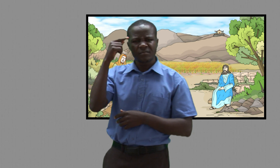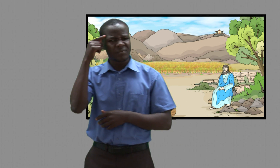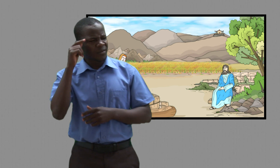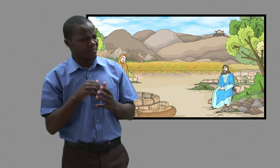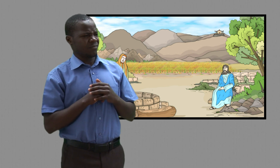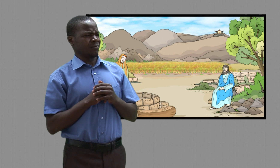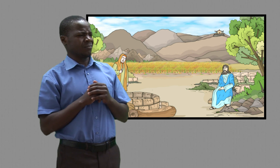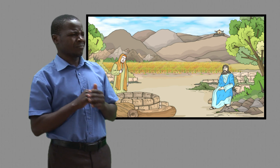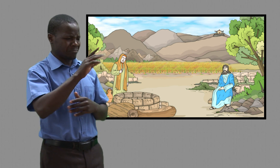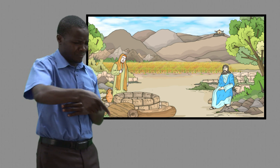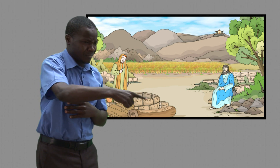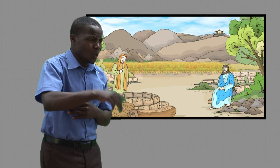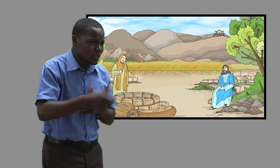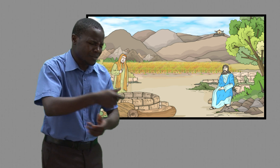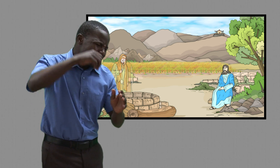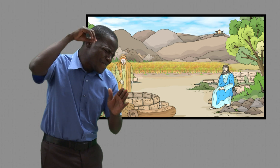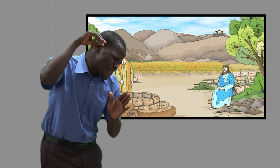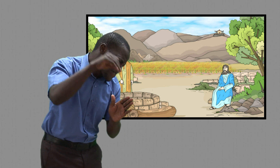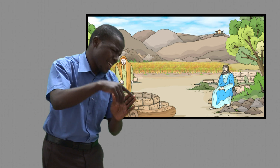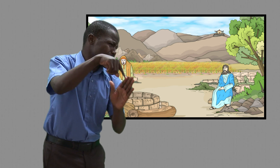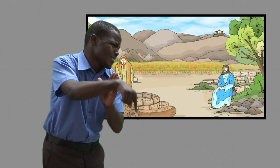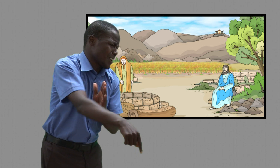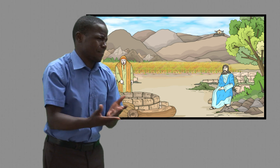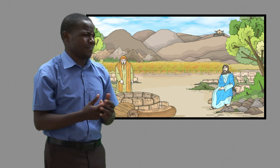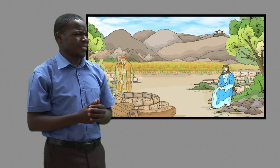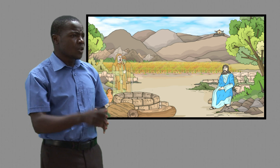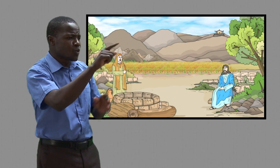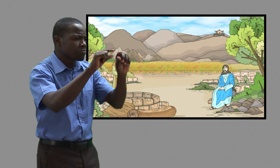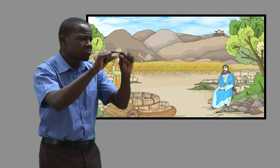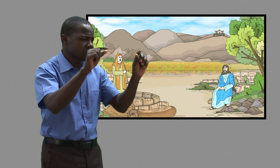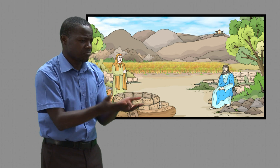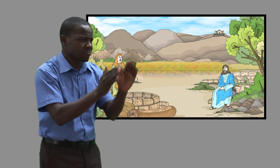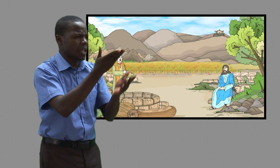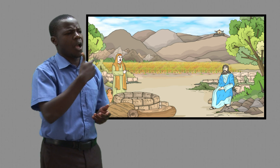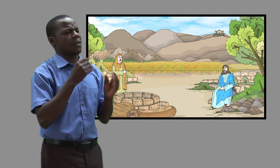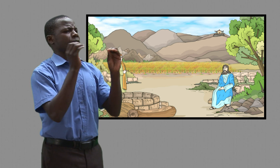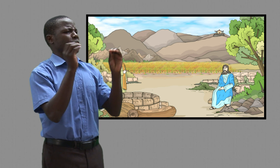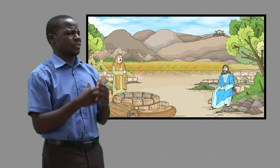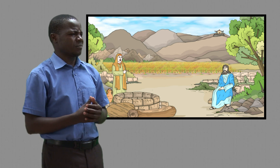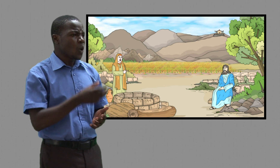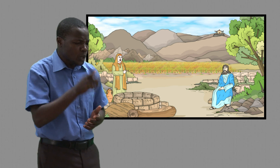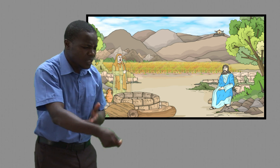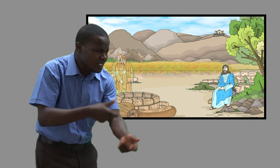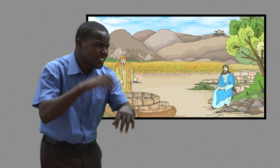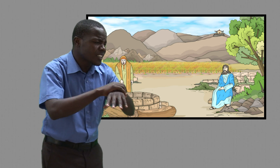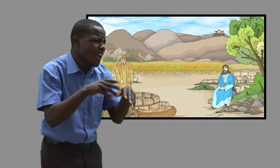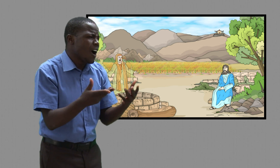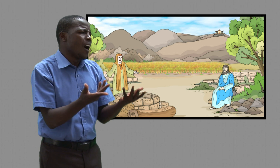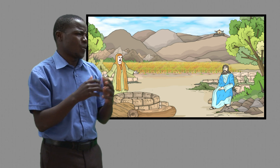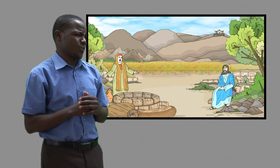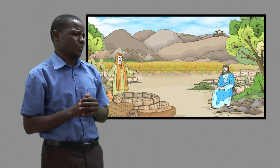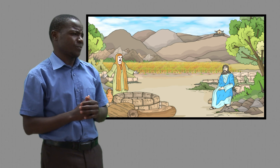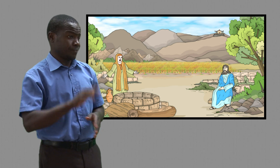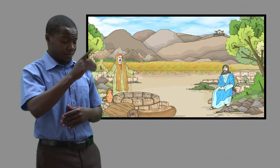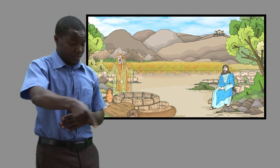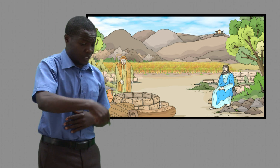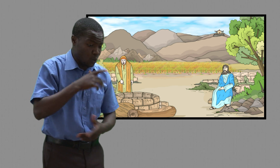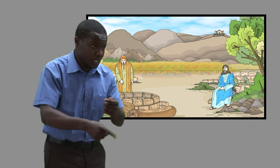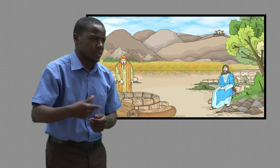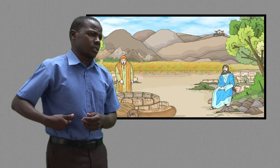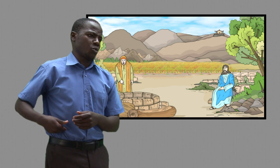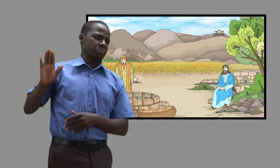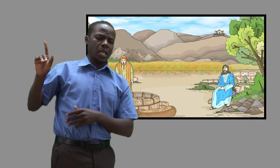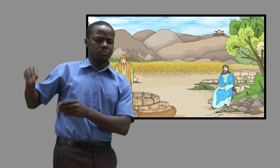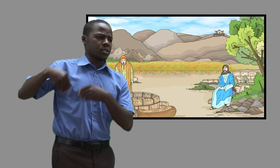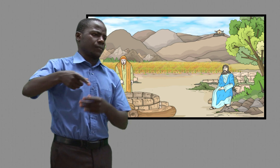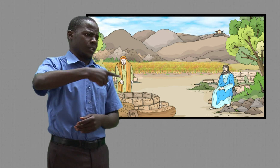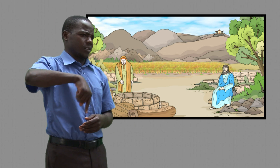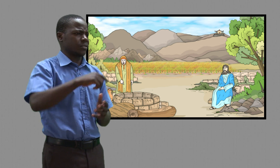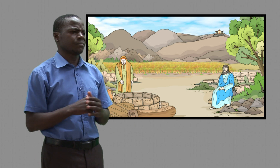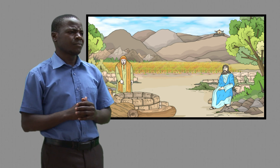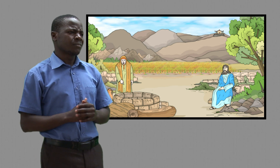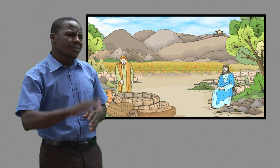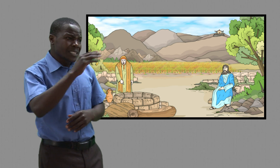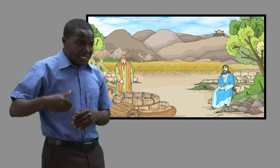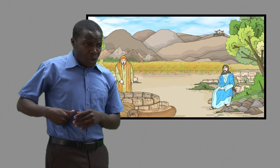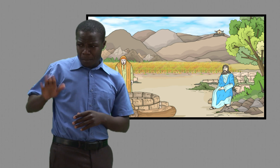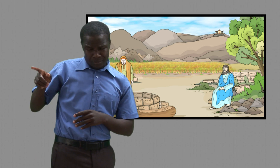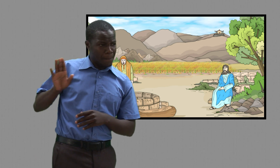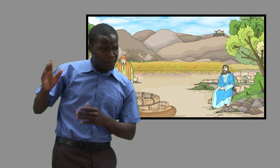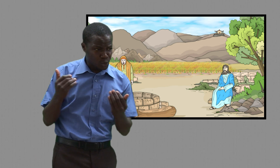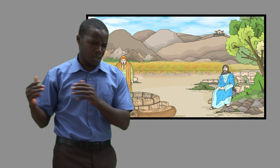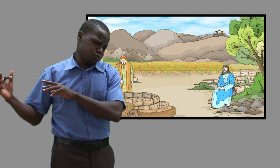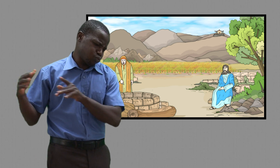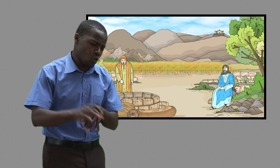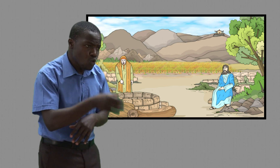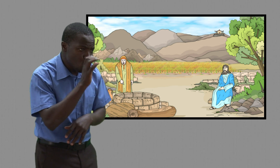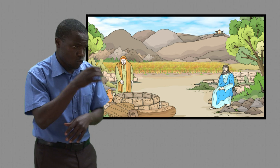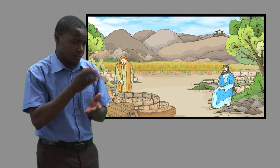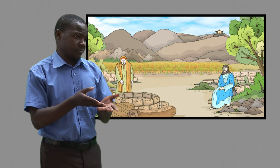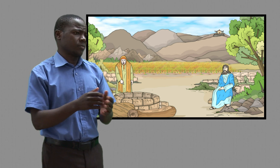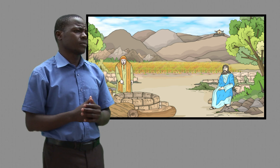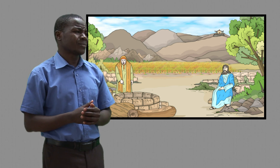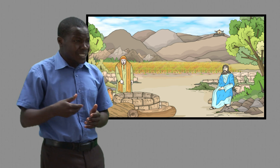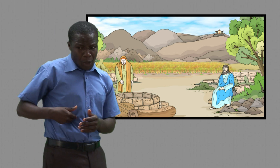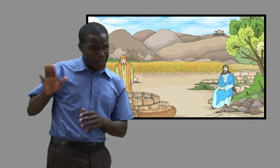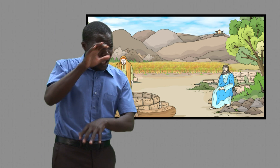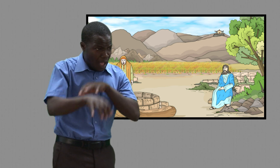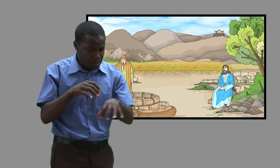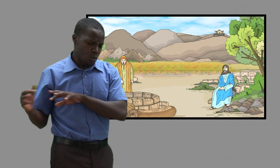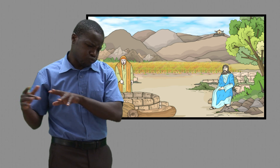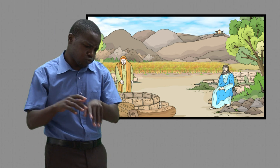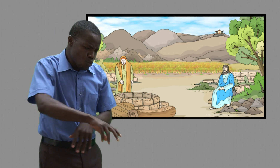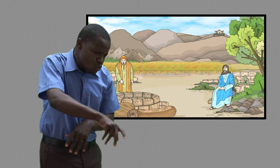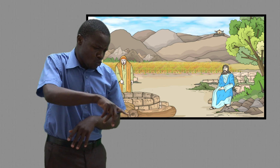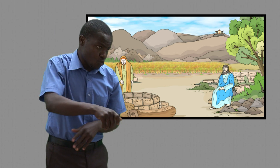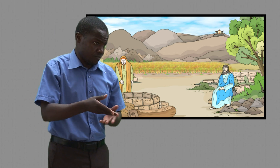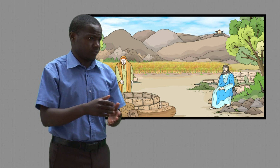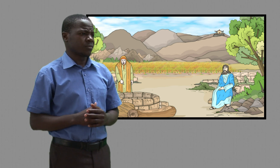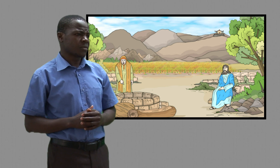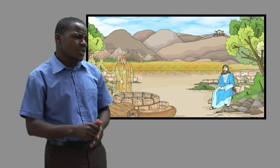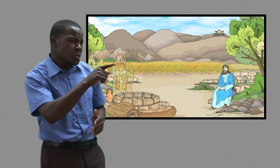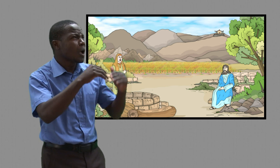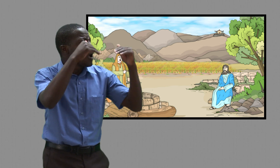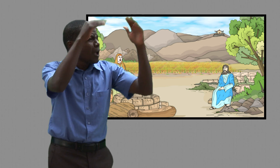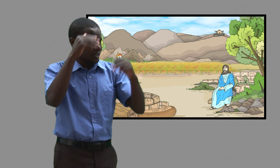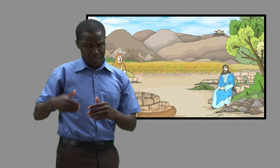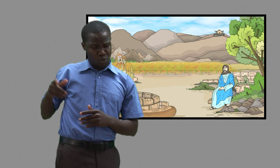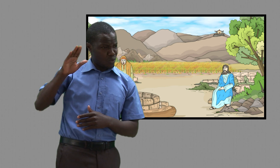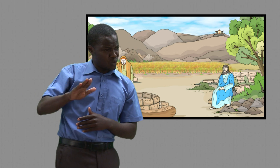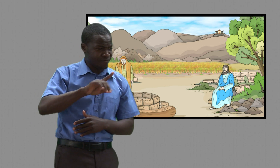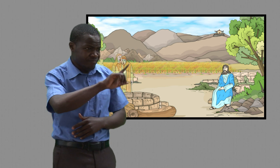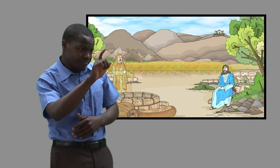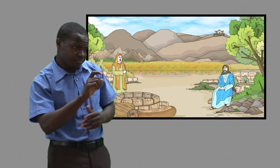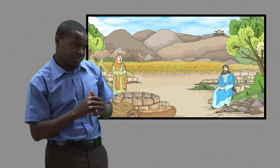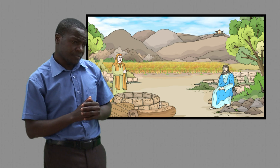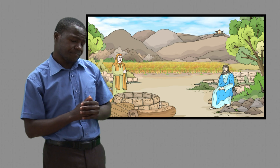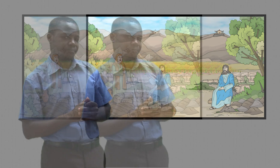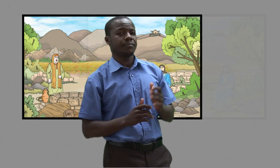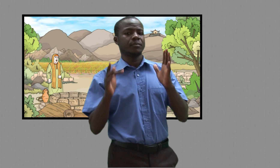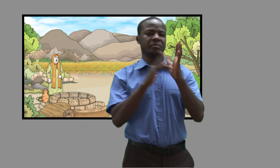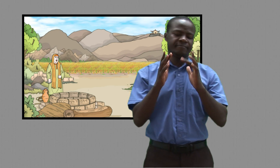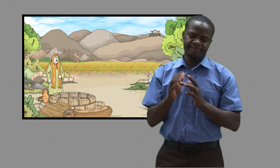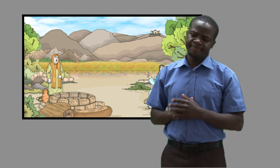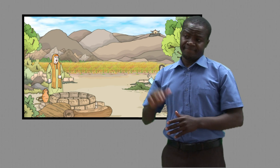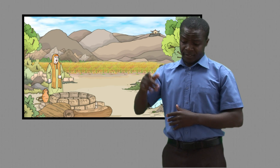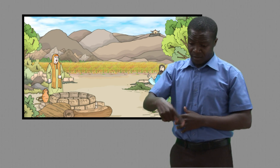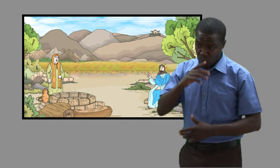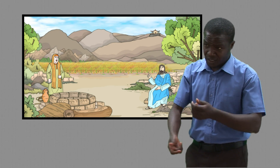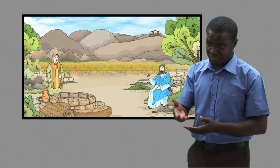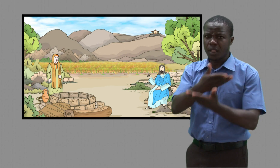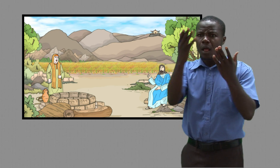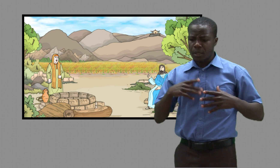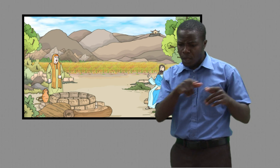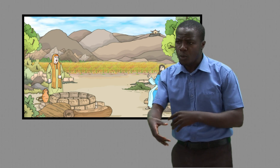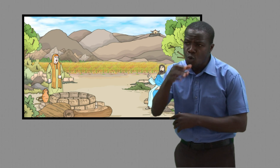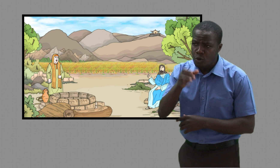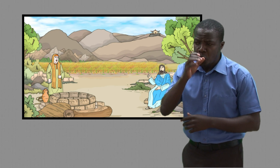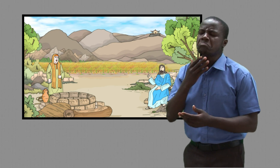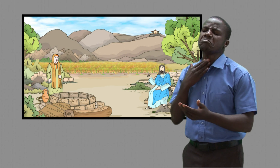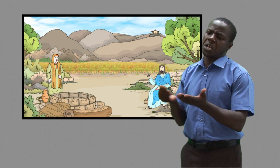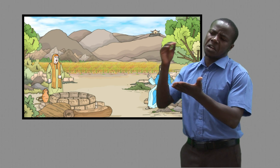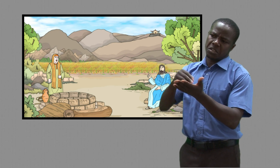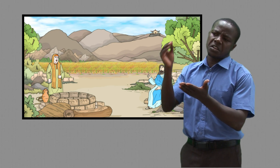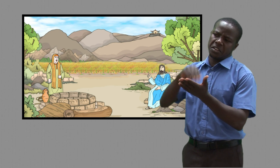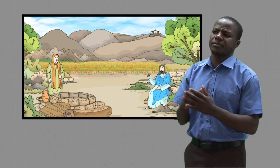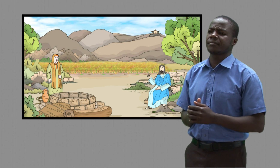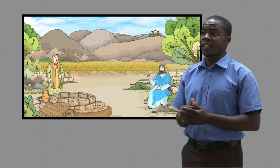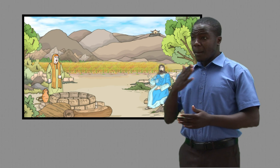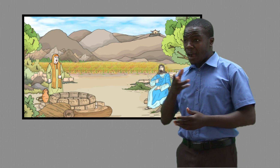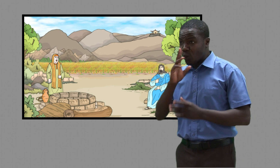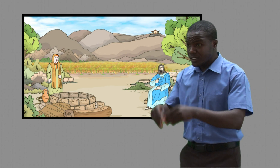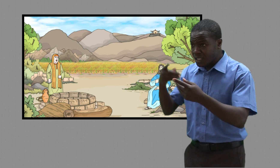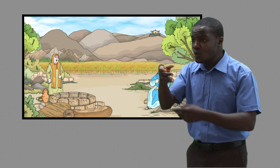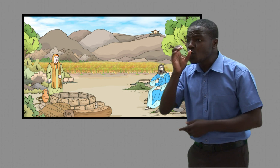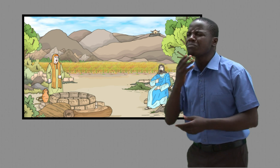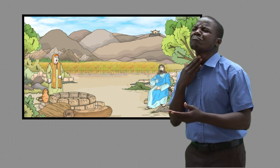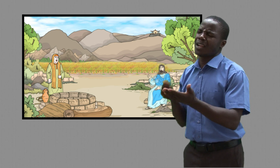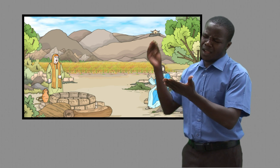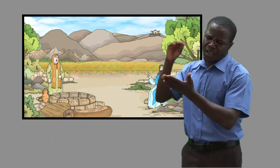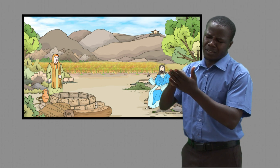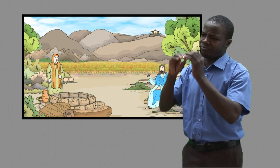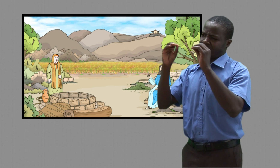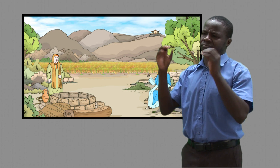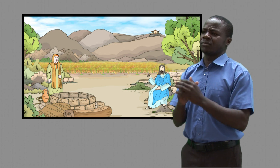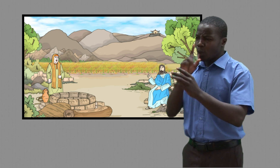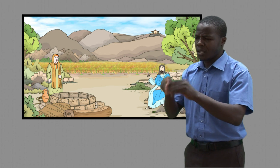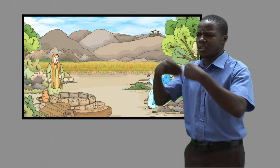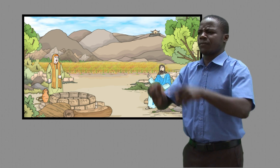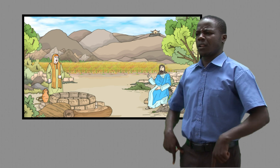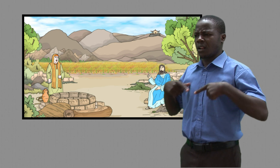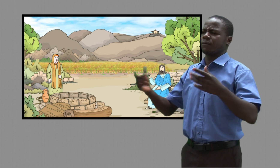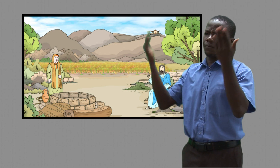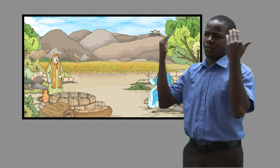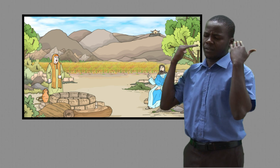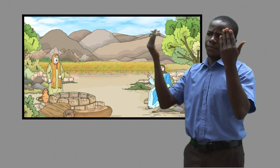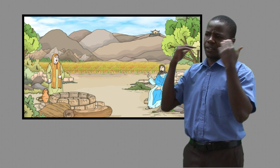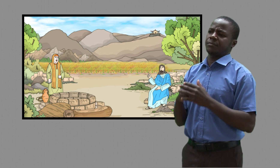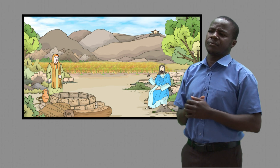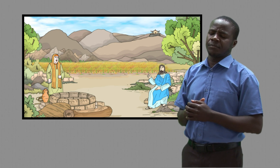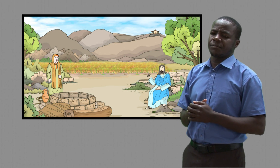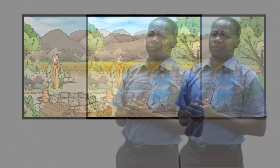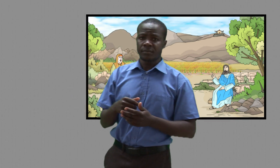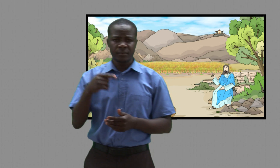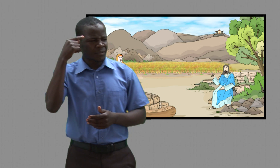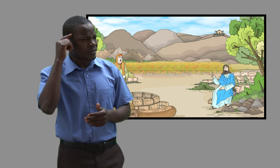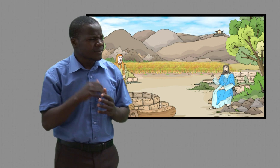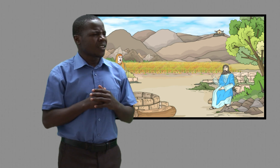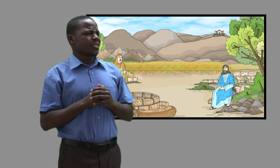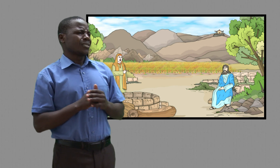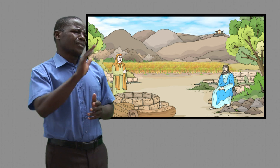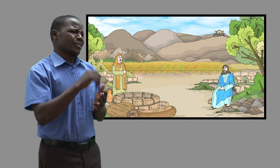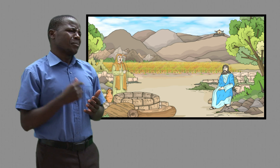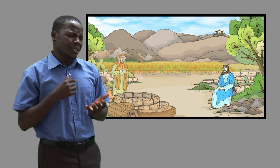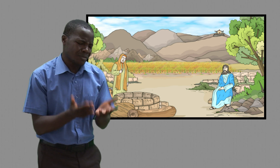Are You greater than our father Jacob, who gave us this well and drank from it himself, as did his sons and his livestock?” Jesus said to her, “Everyone who drinks this water will be thirsty again. But whoever drinks the water I give him will never thirst. Indeed, the water I give him will become in him a fount of water springing up to eternal life.”